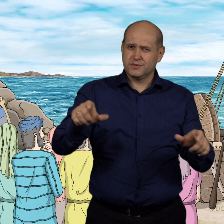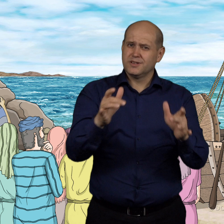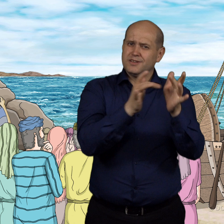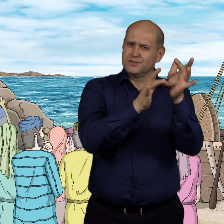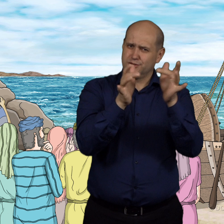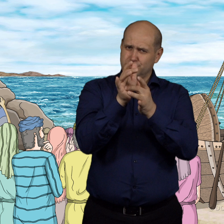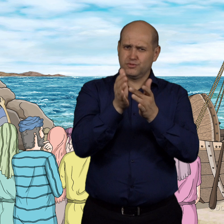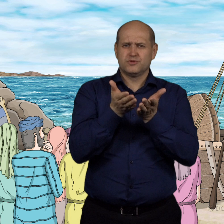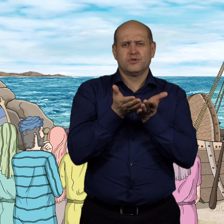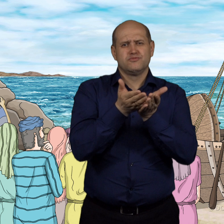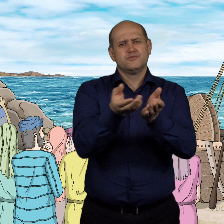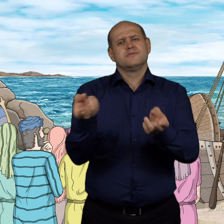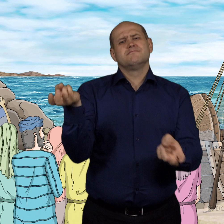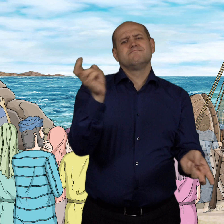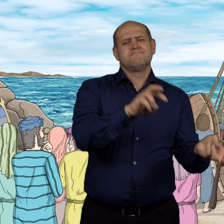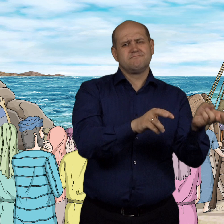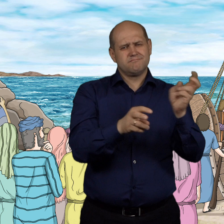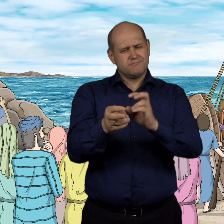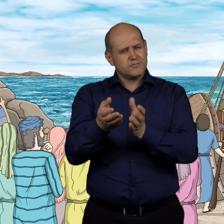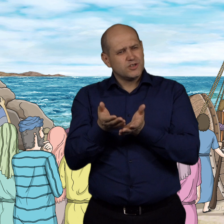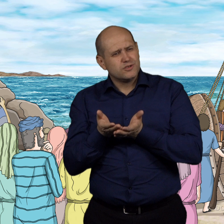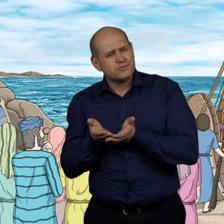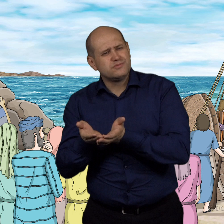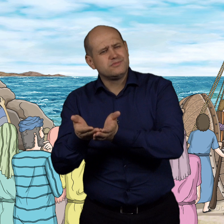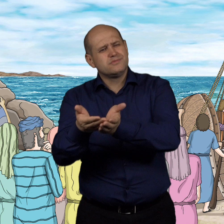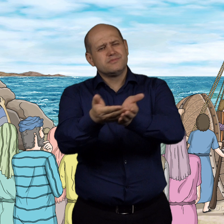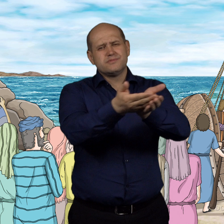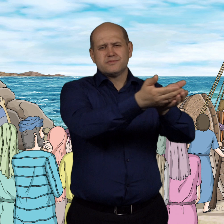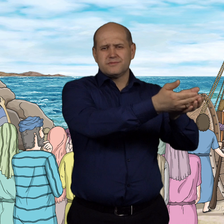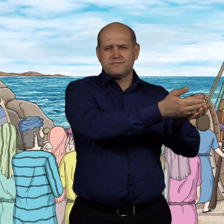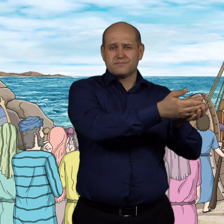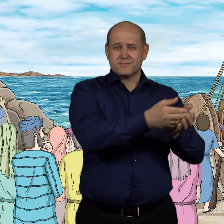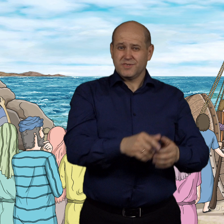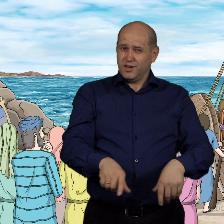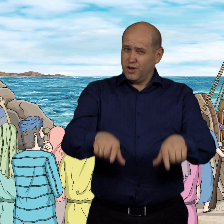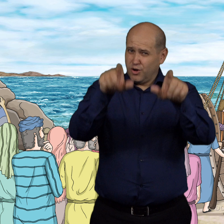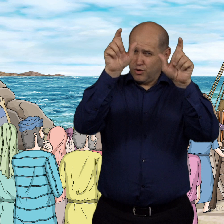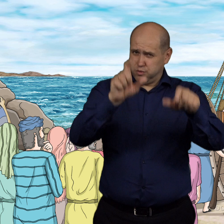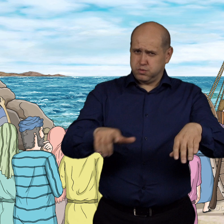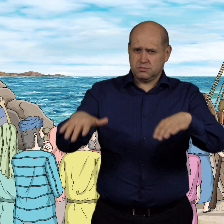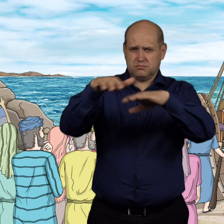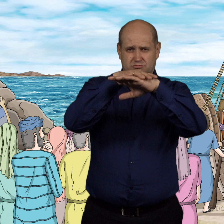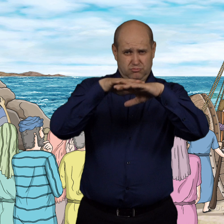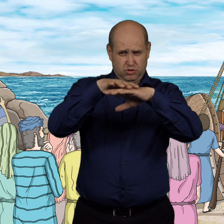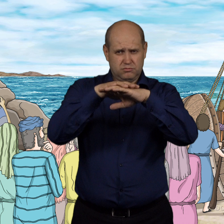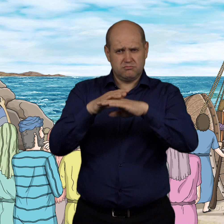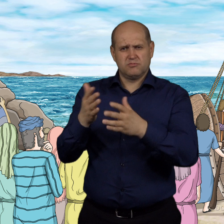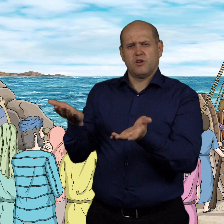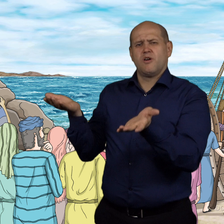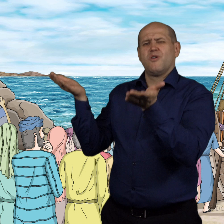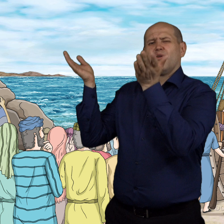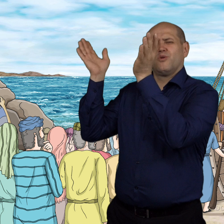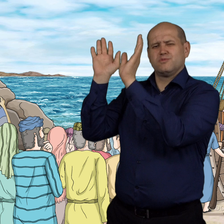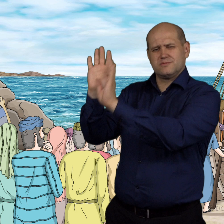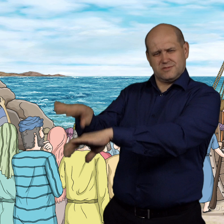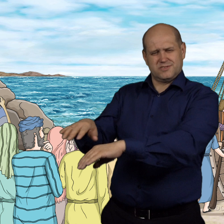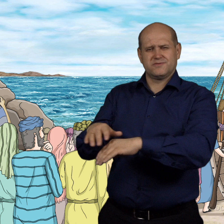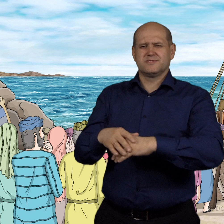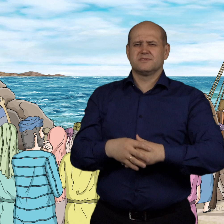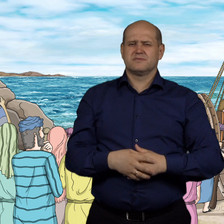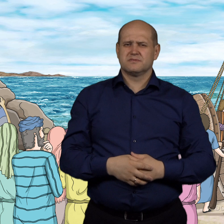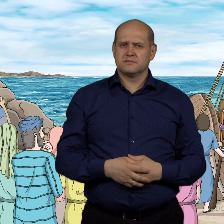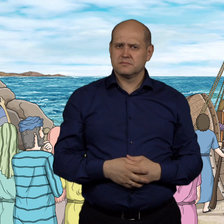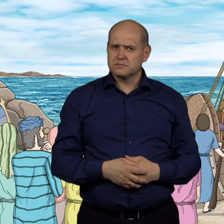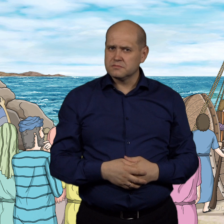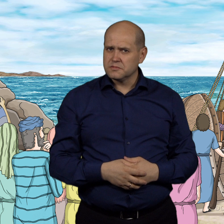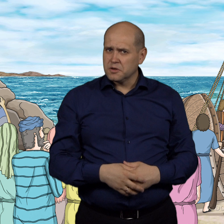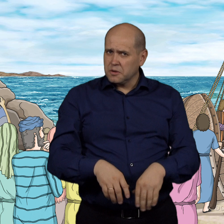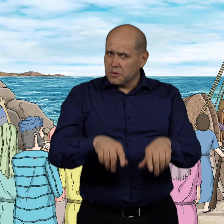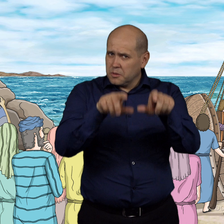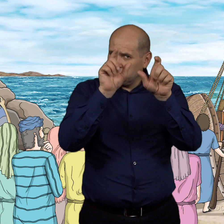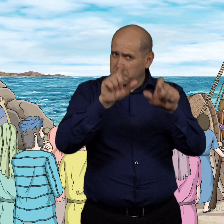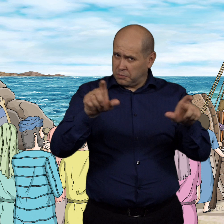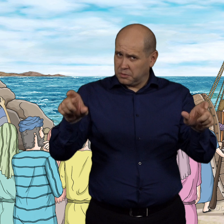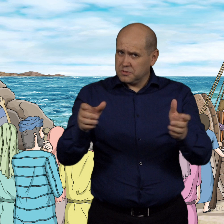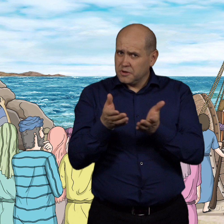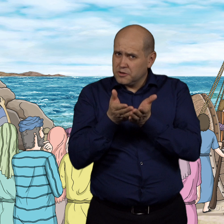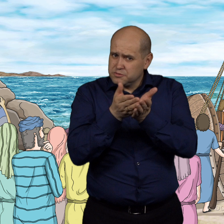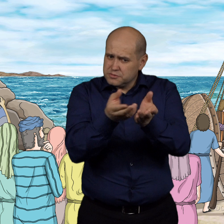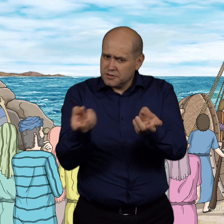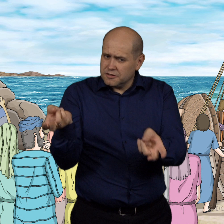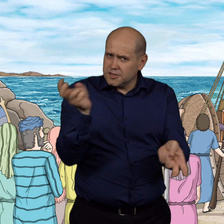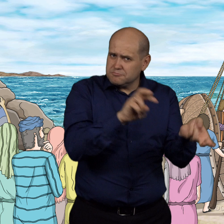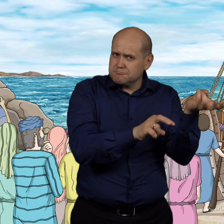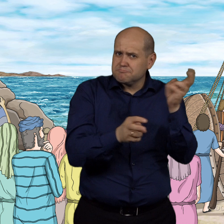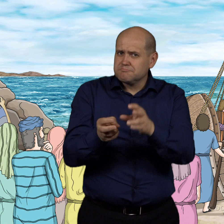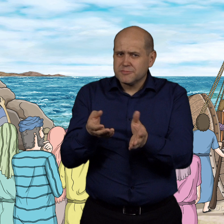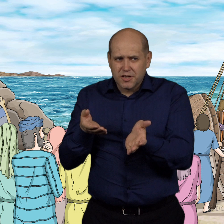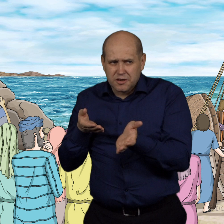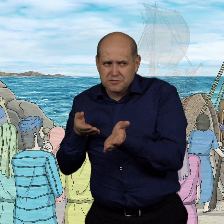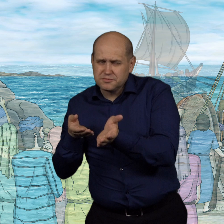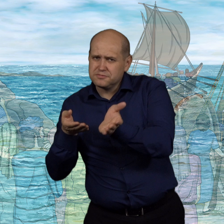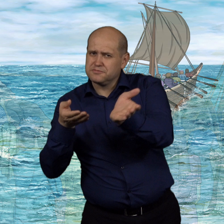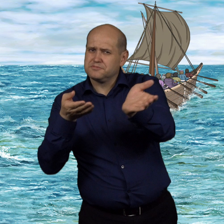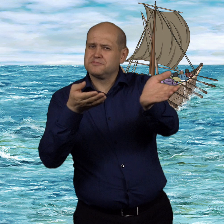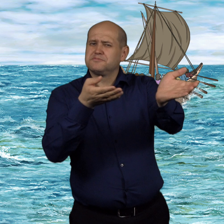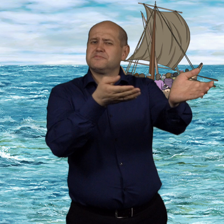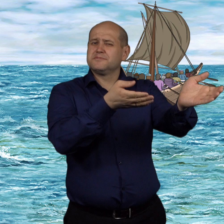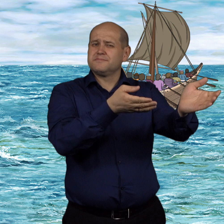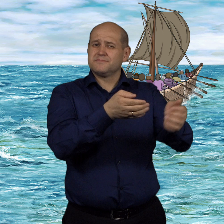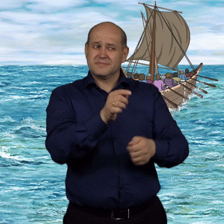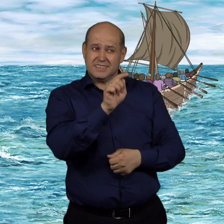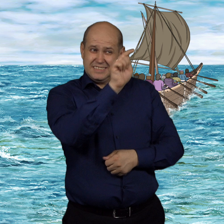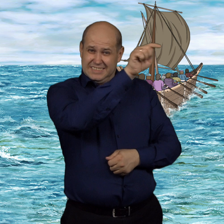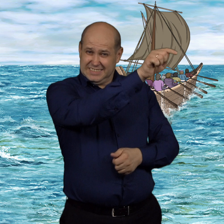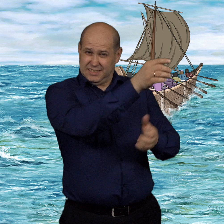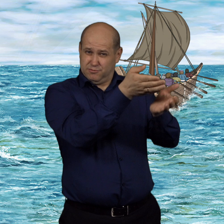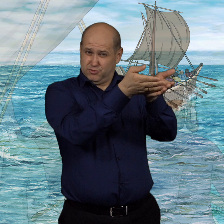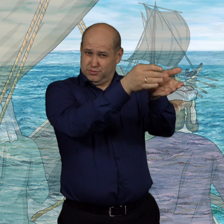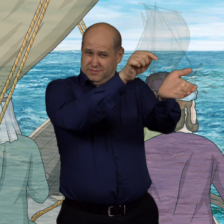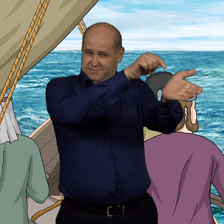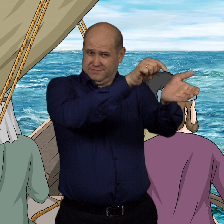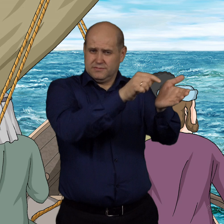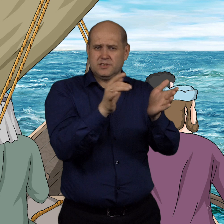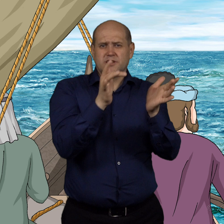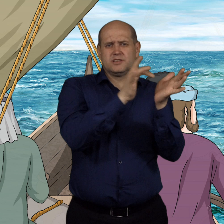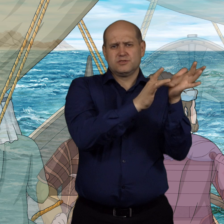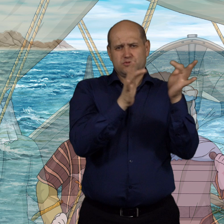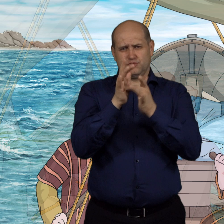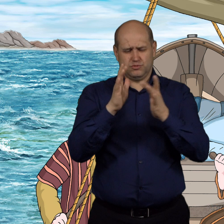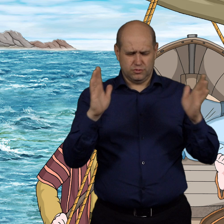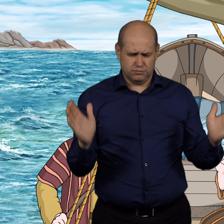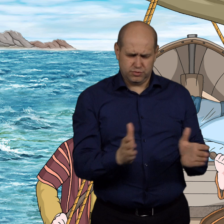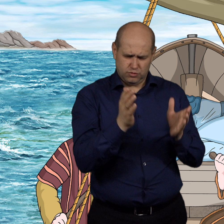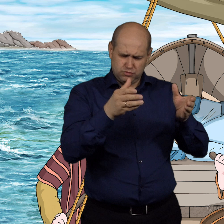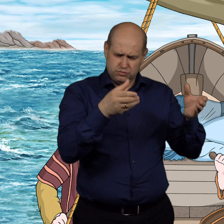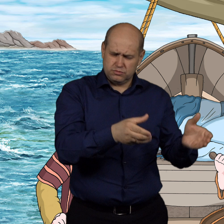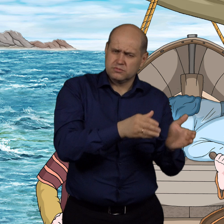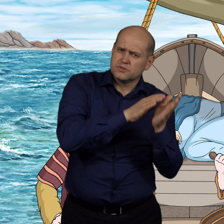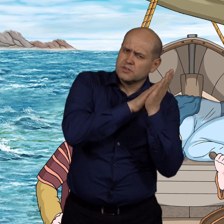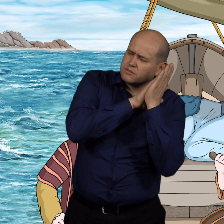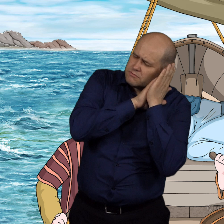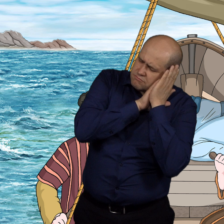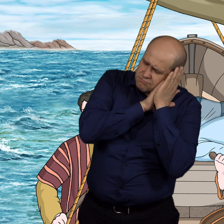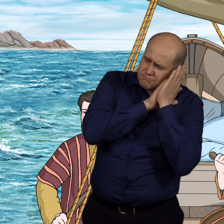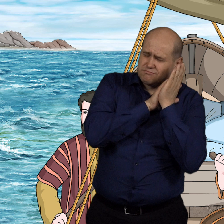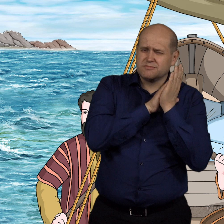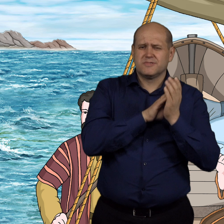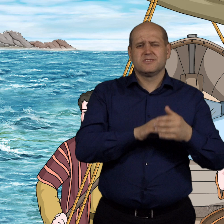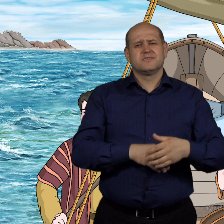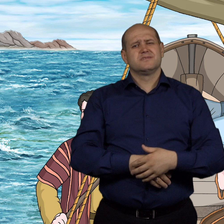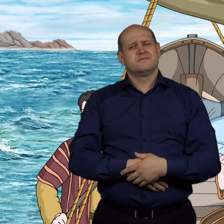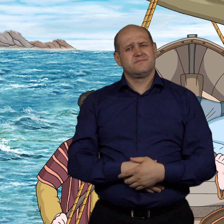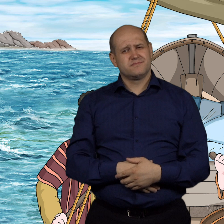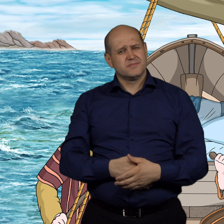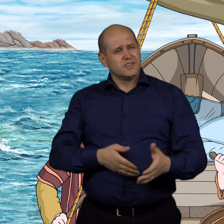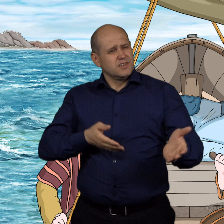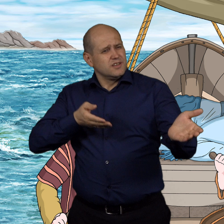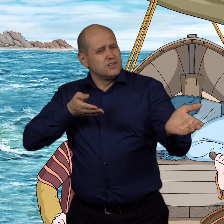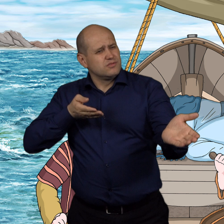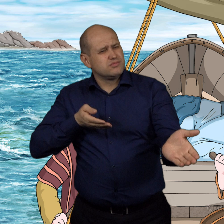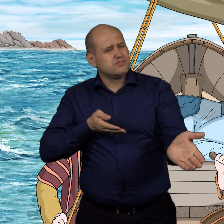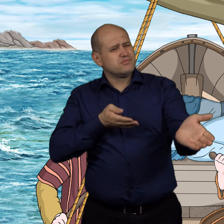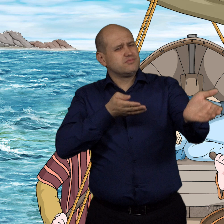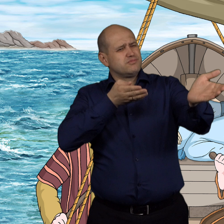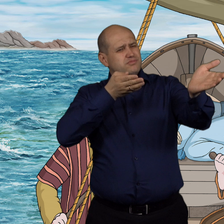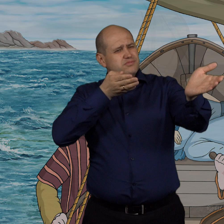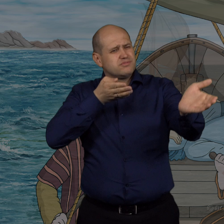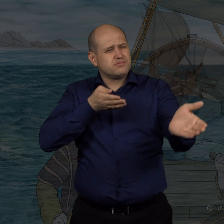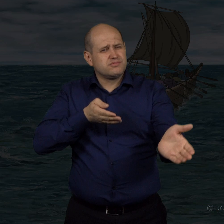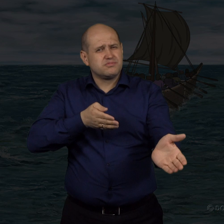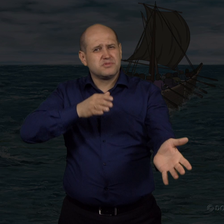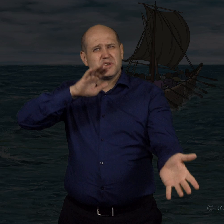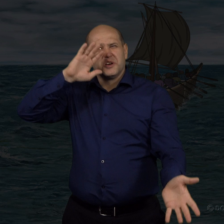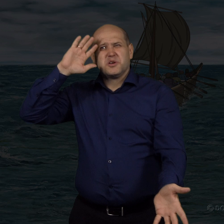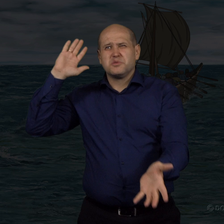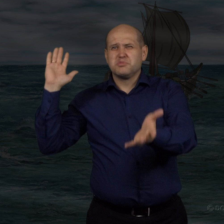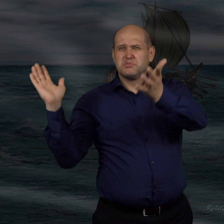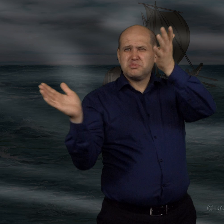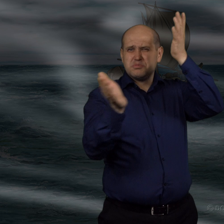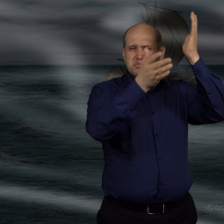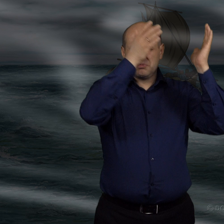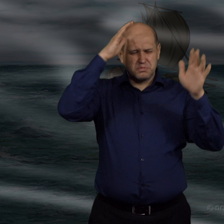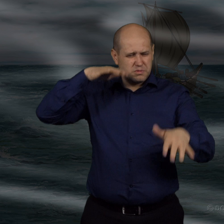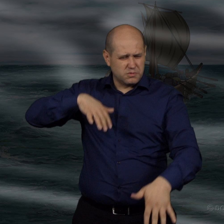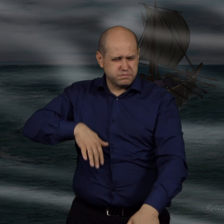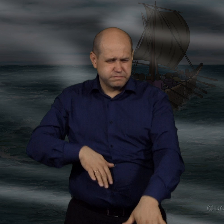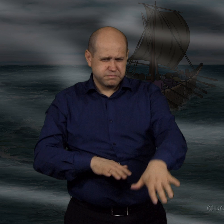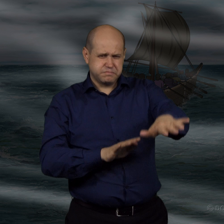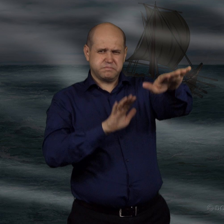After they had dismissed the crowd, they took Jesus with them, since He was already in the boat. And there were other boats with Him.